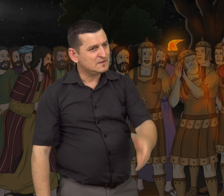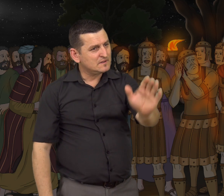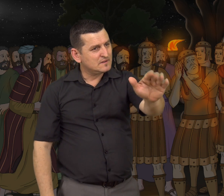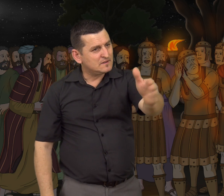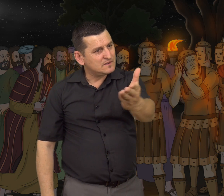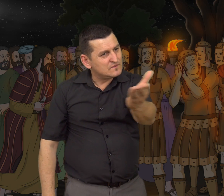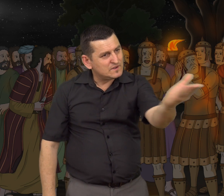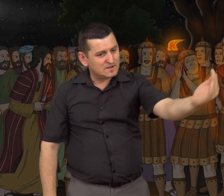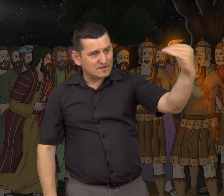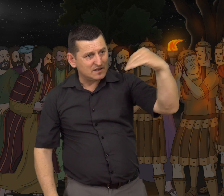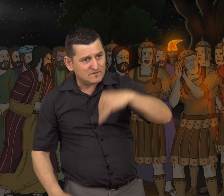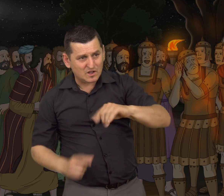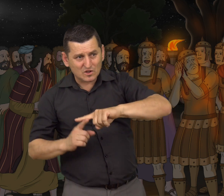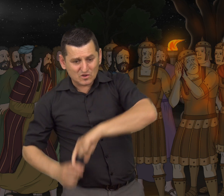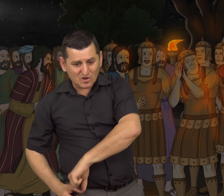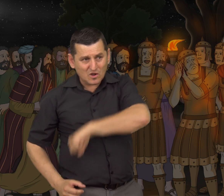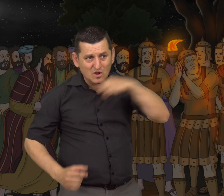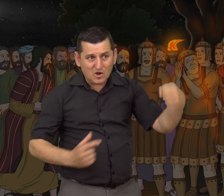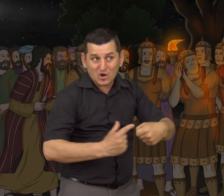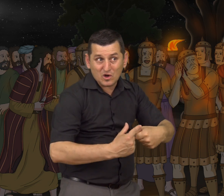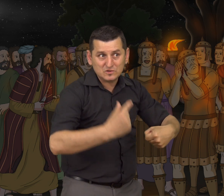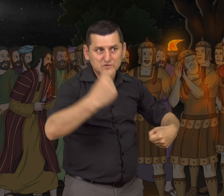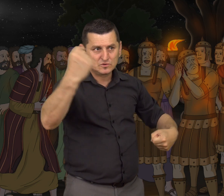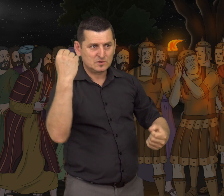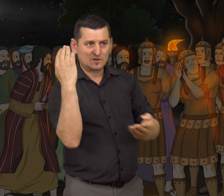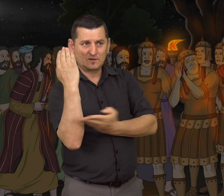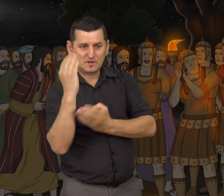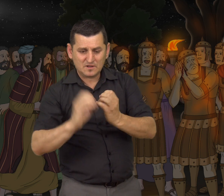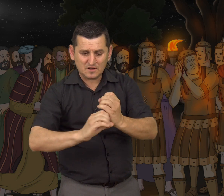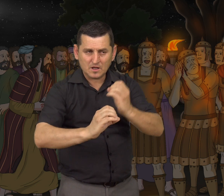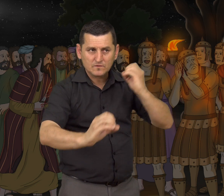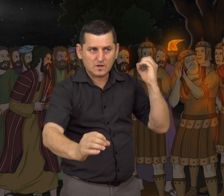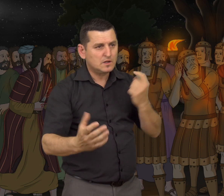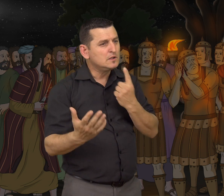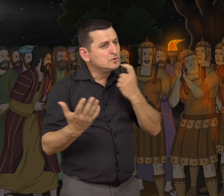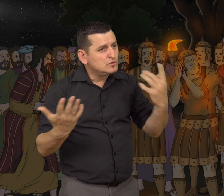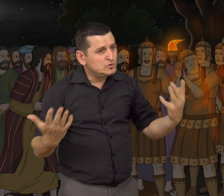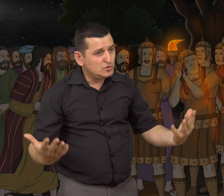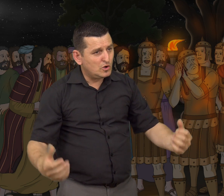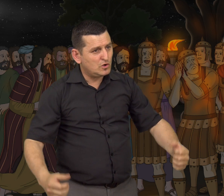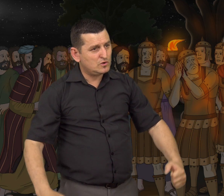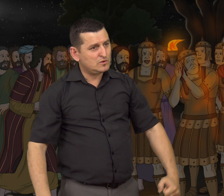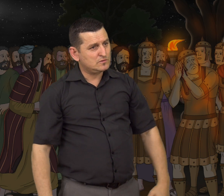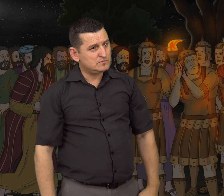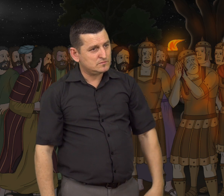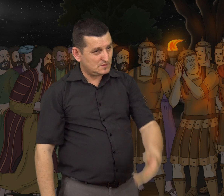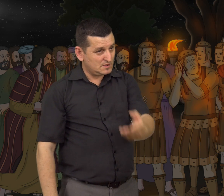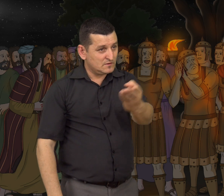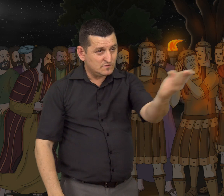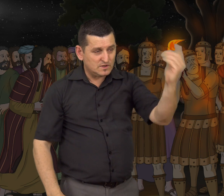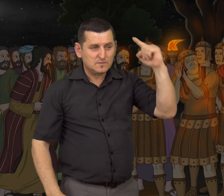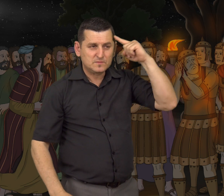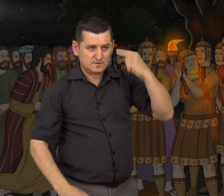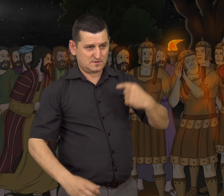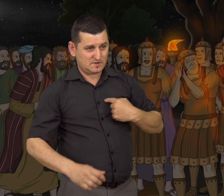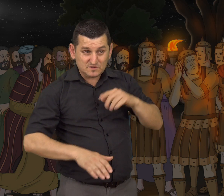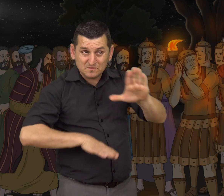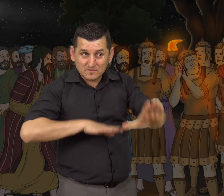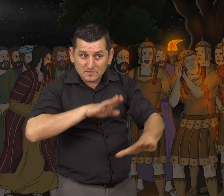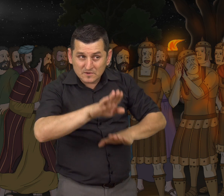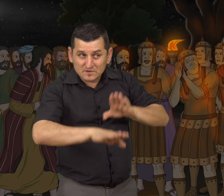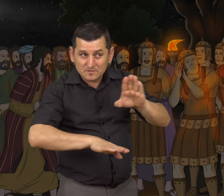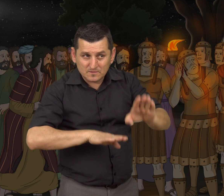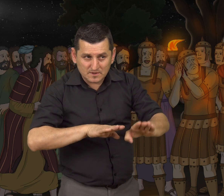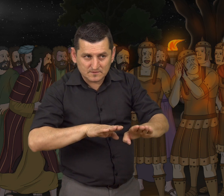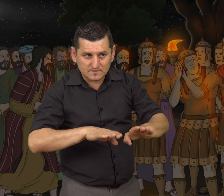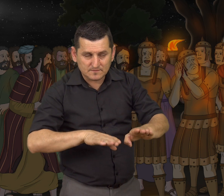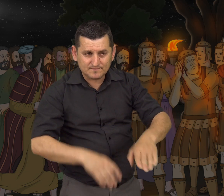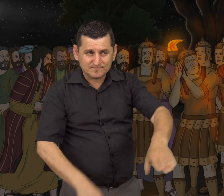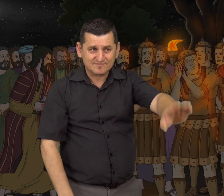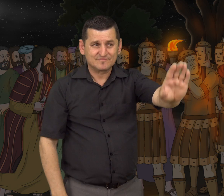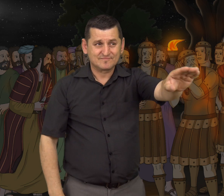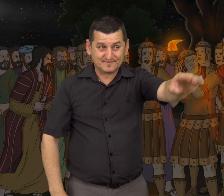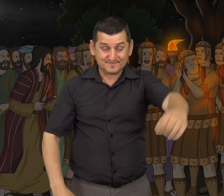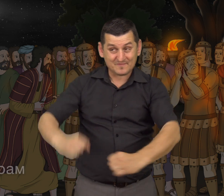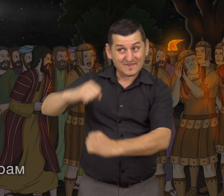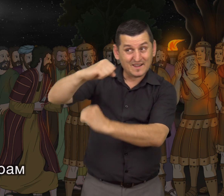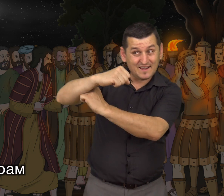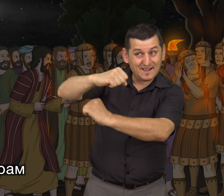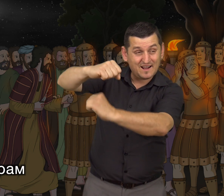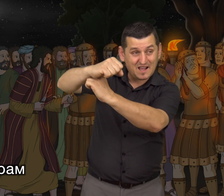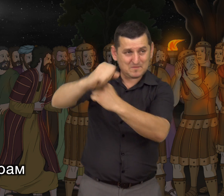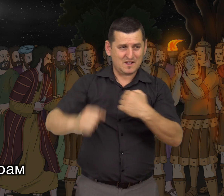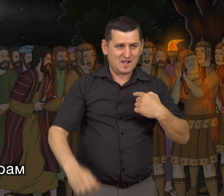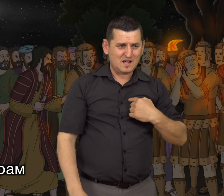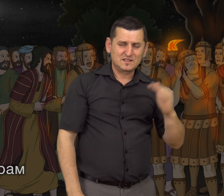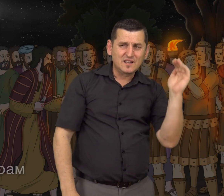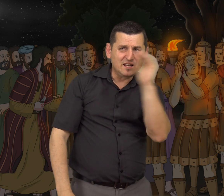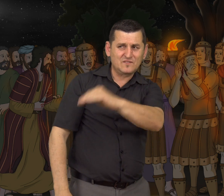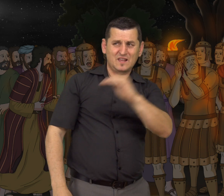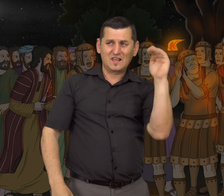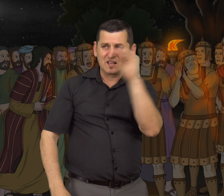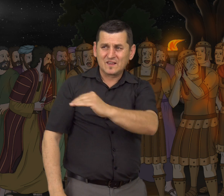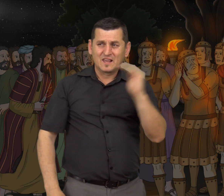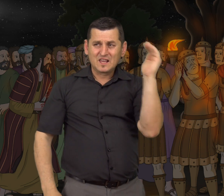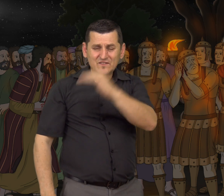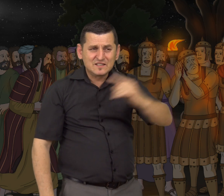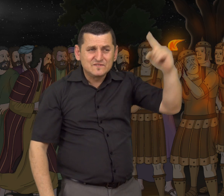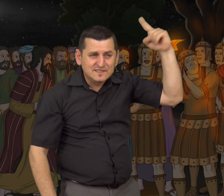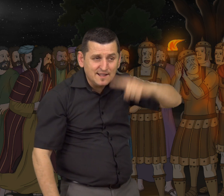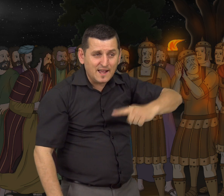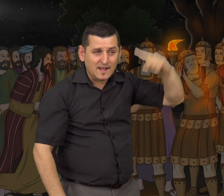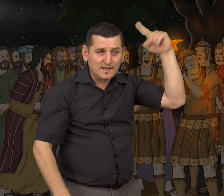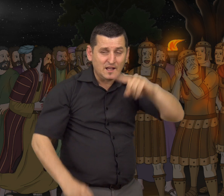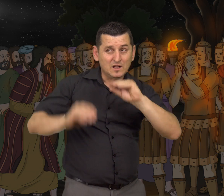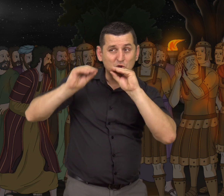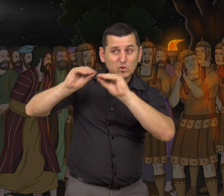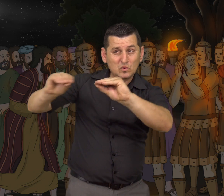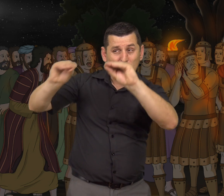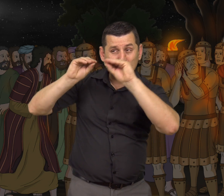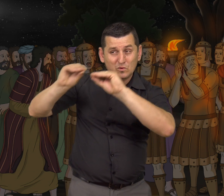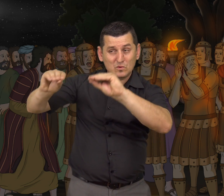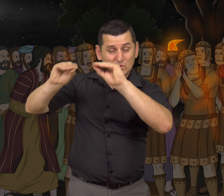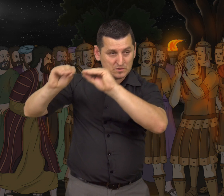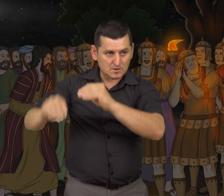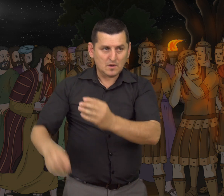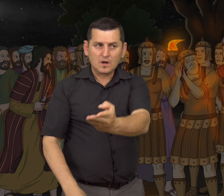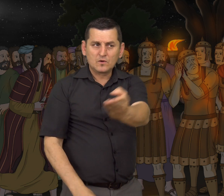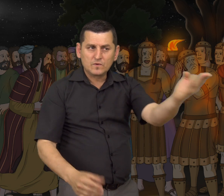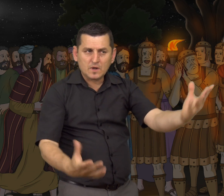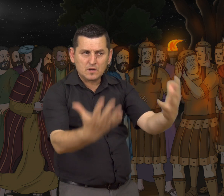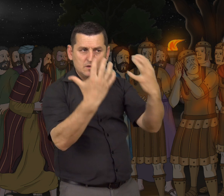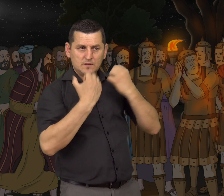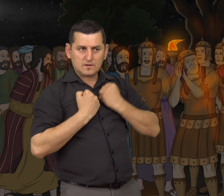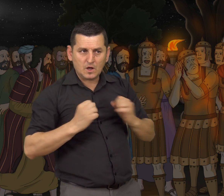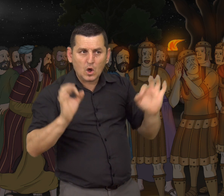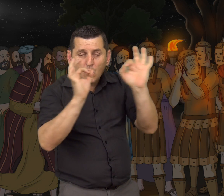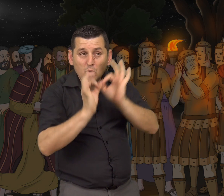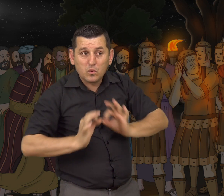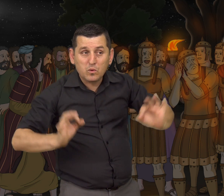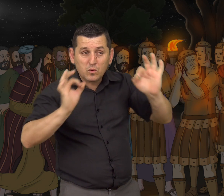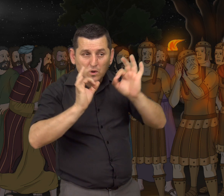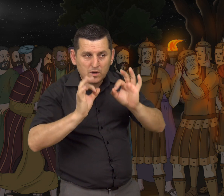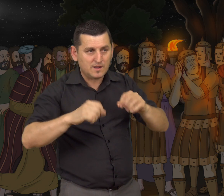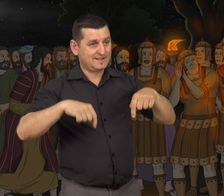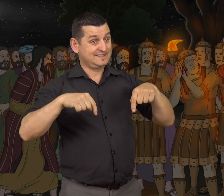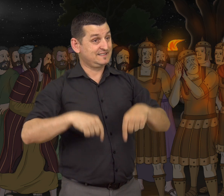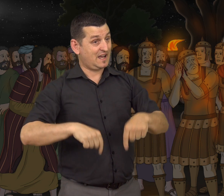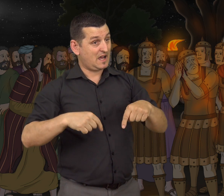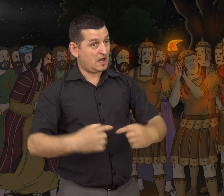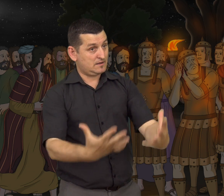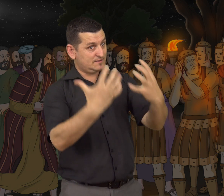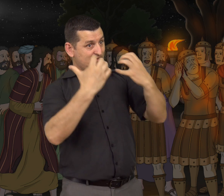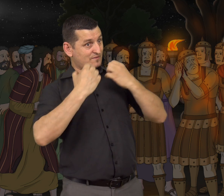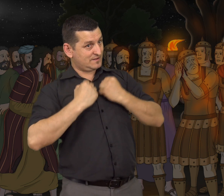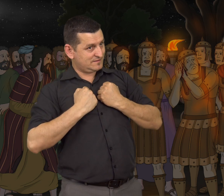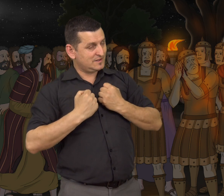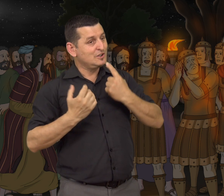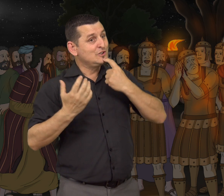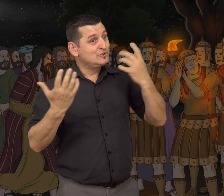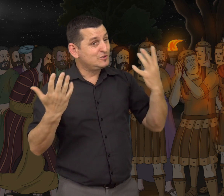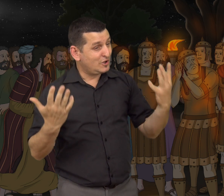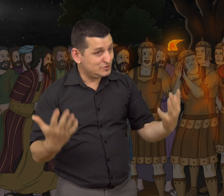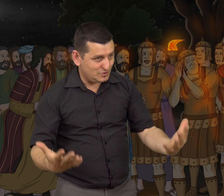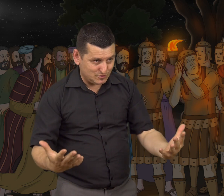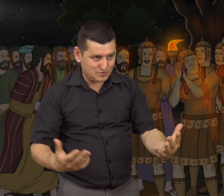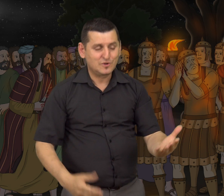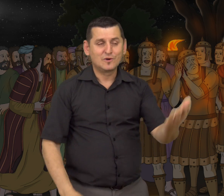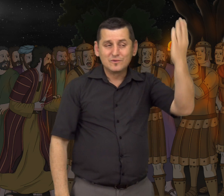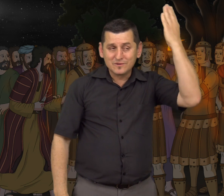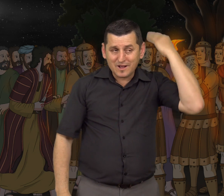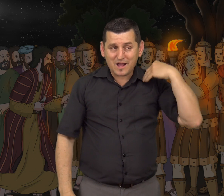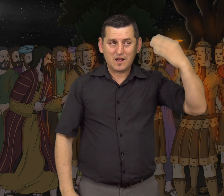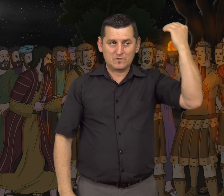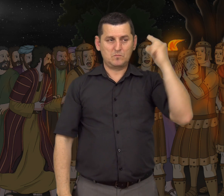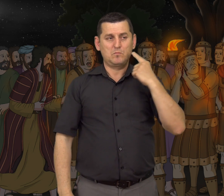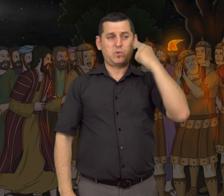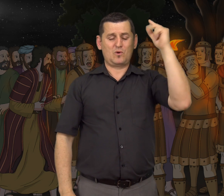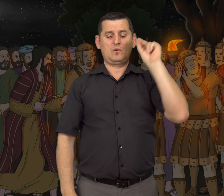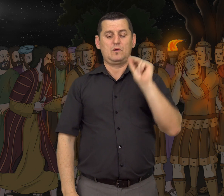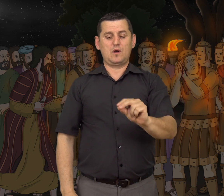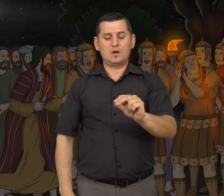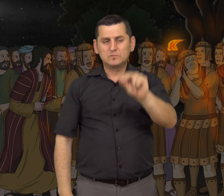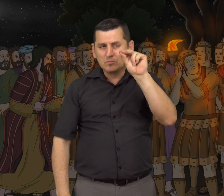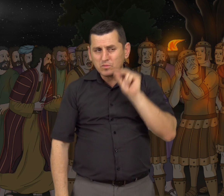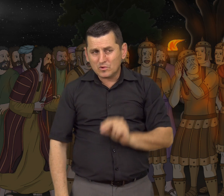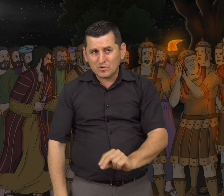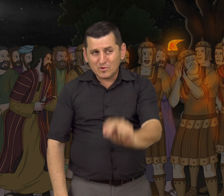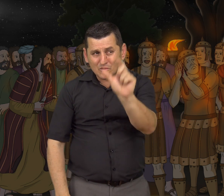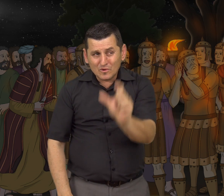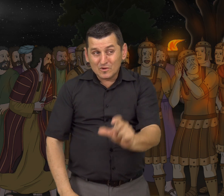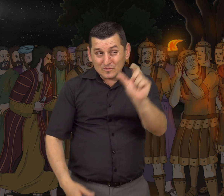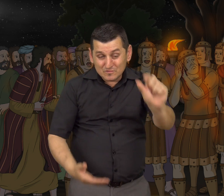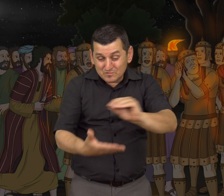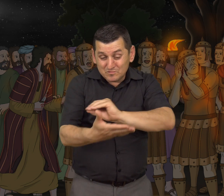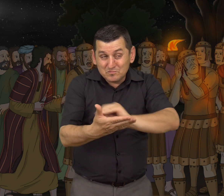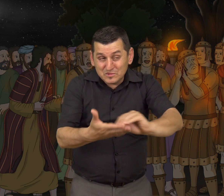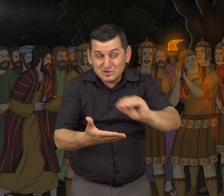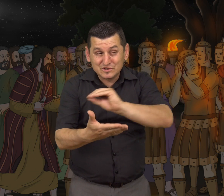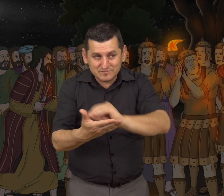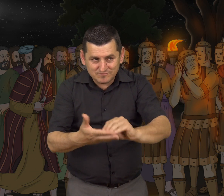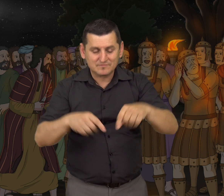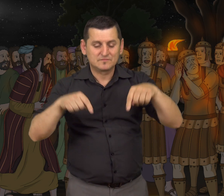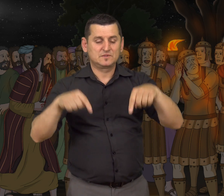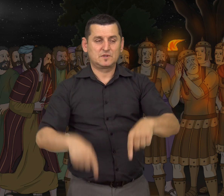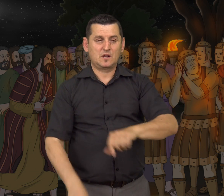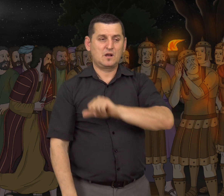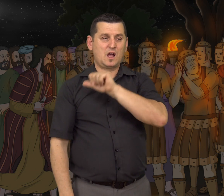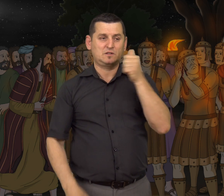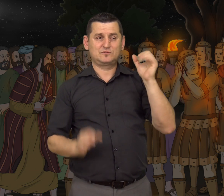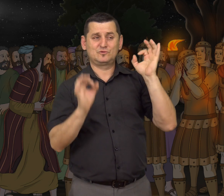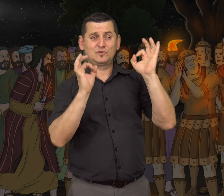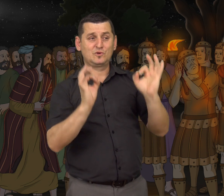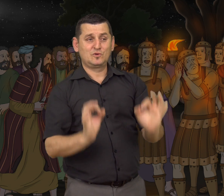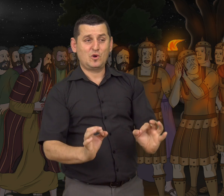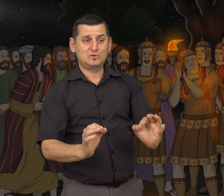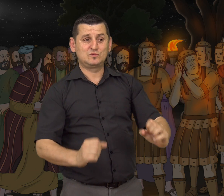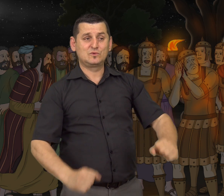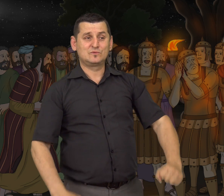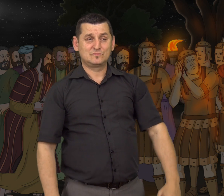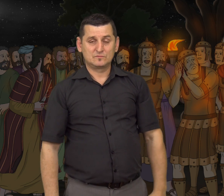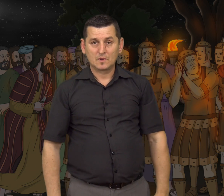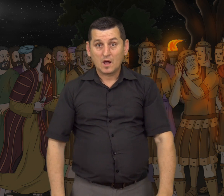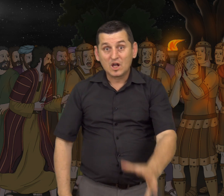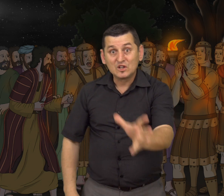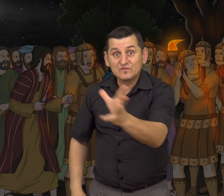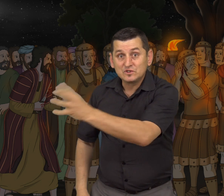At that time Jesus said to the crowd, “Have you come out with swords and clubs to arrest Me as you would an outlaw? Every day I sat teaching in the temple courts, and you did not arrest Me.